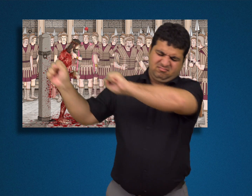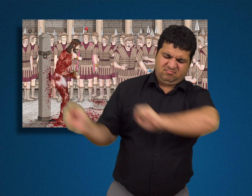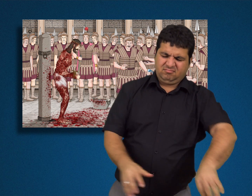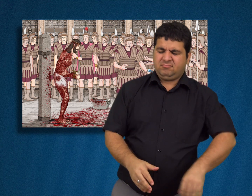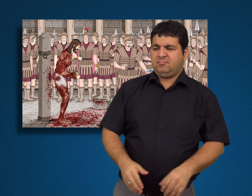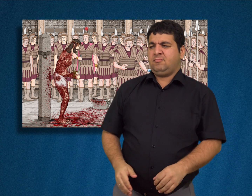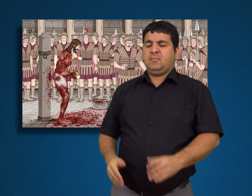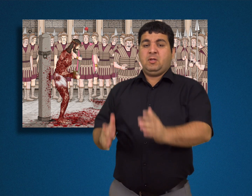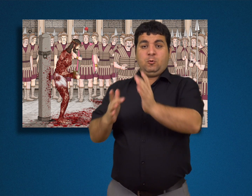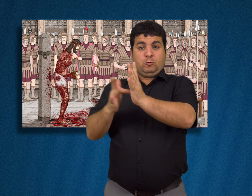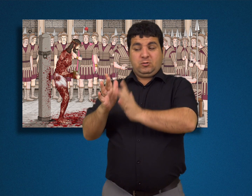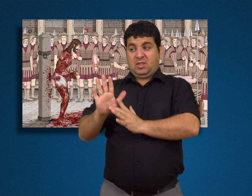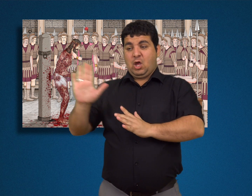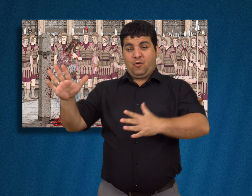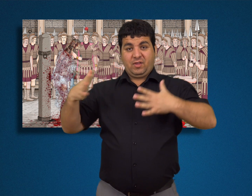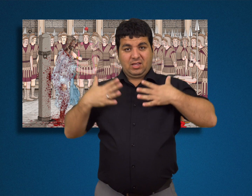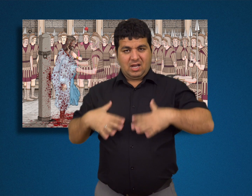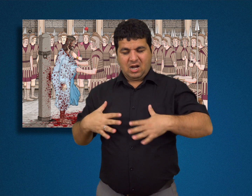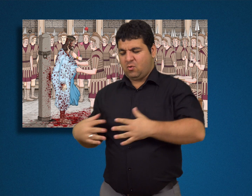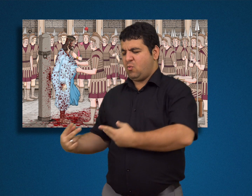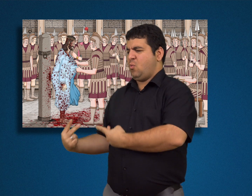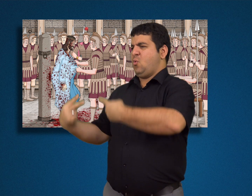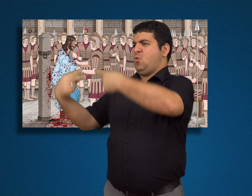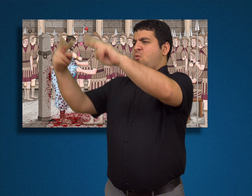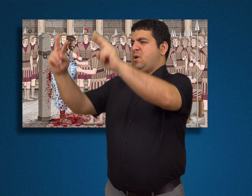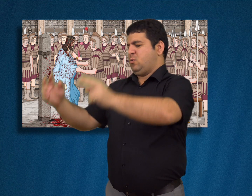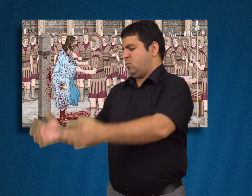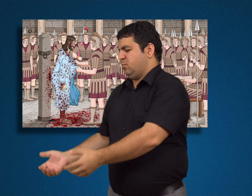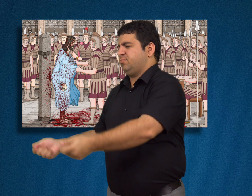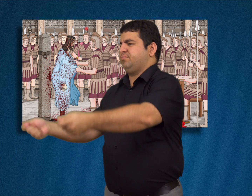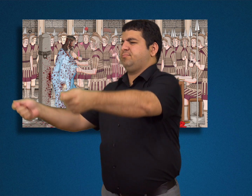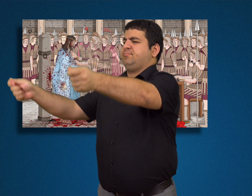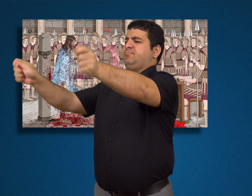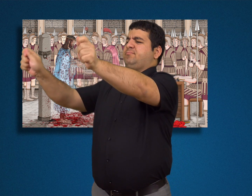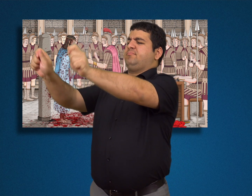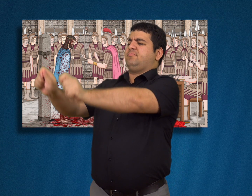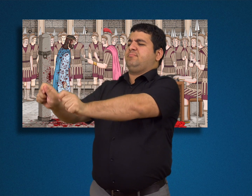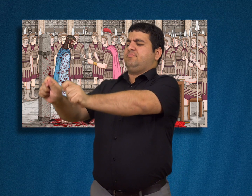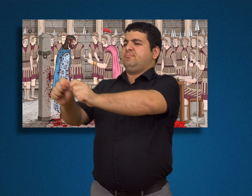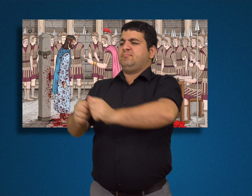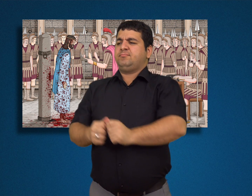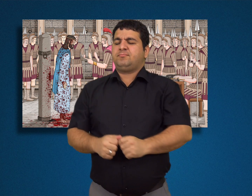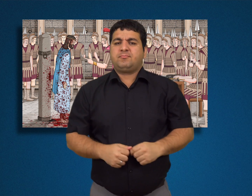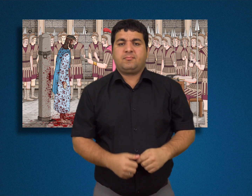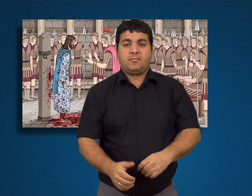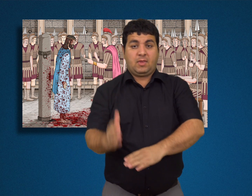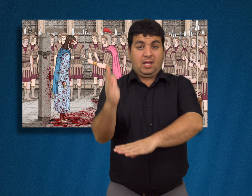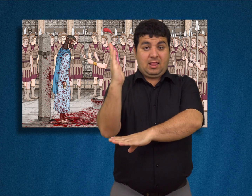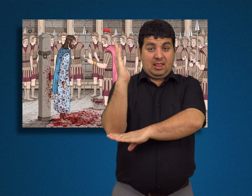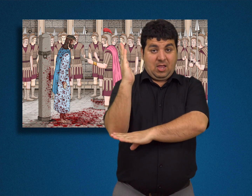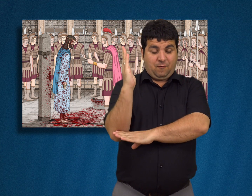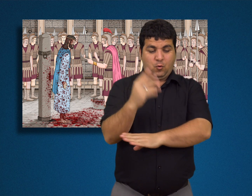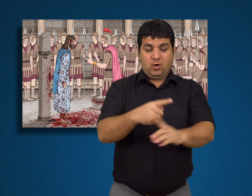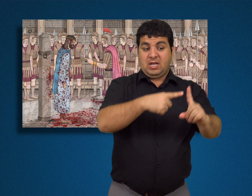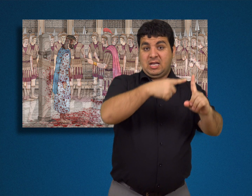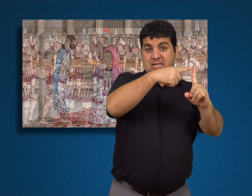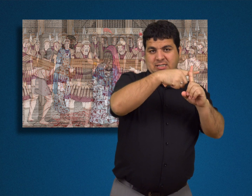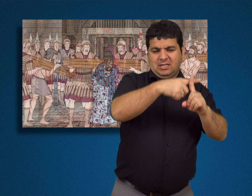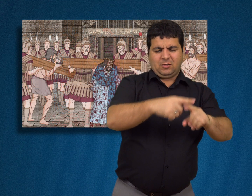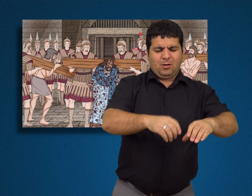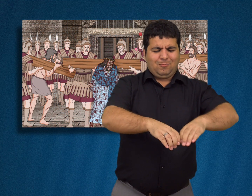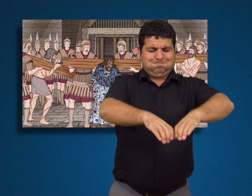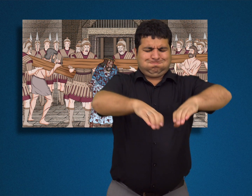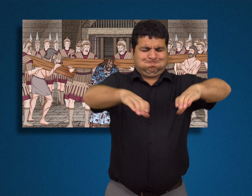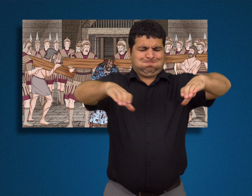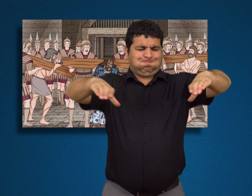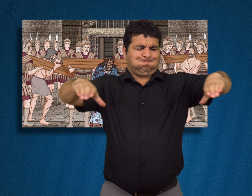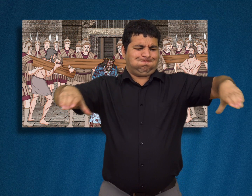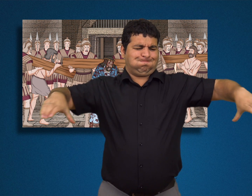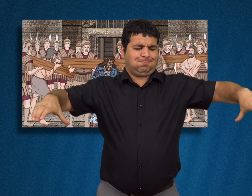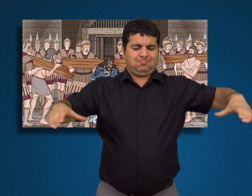After they had mocked Him, they removed the robe and put His own clothes back on Him.